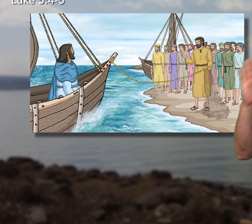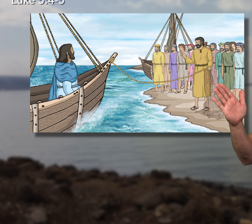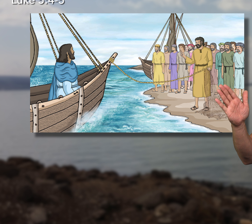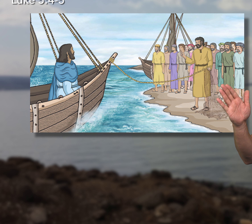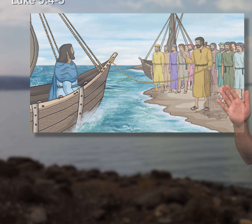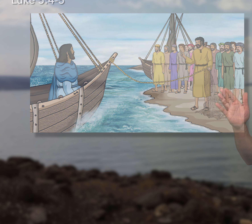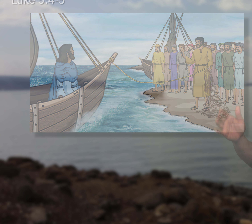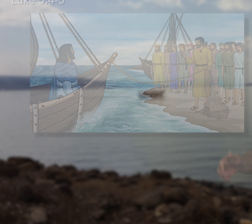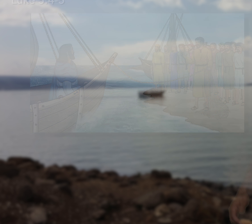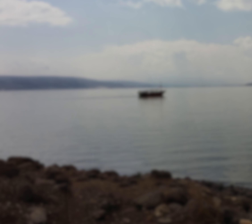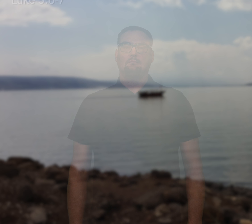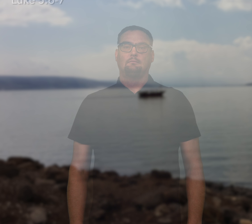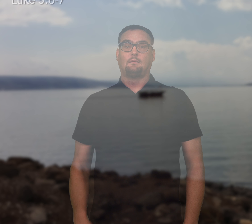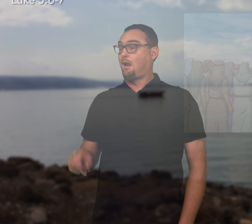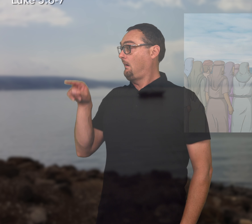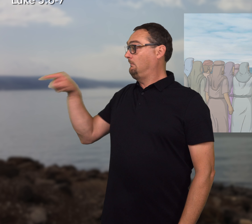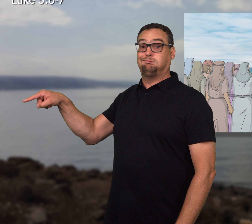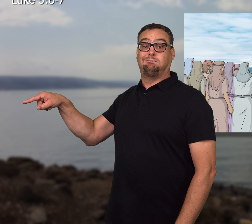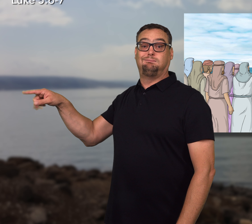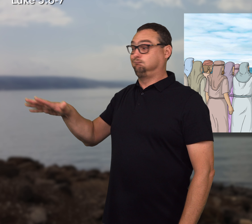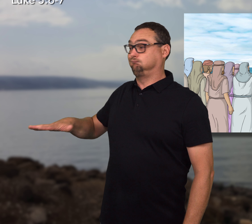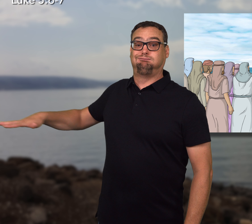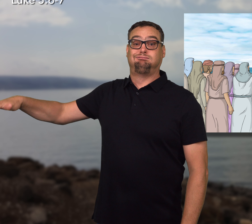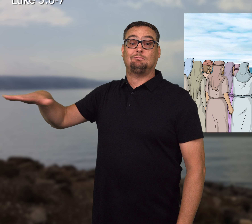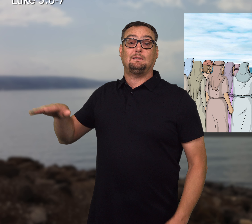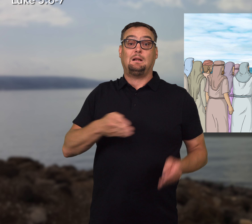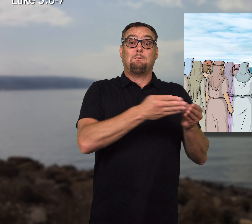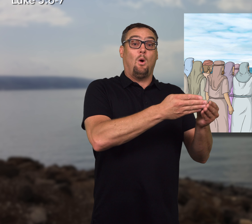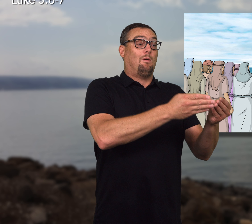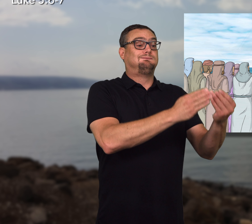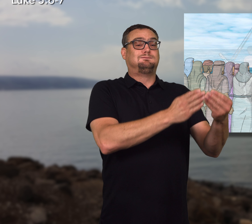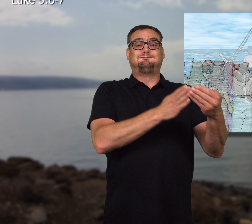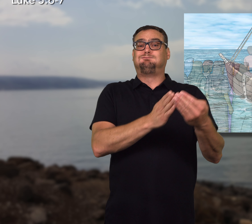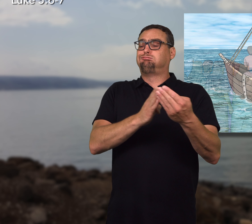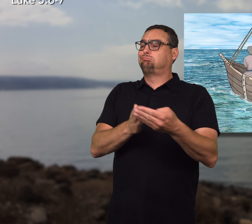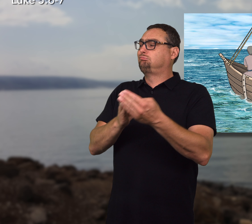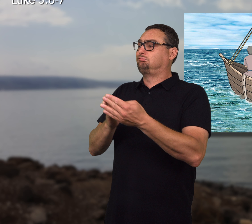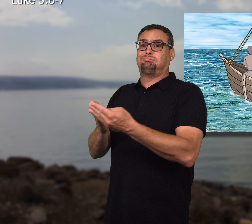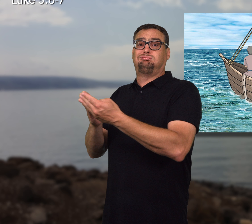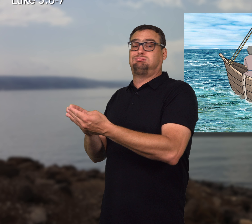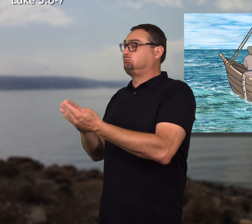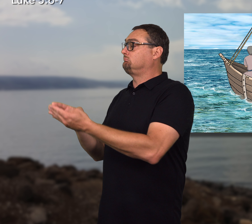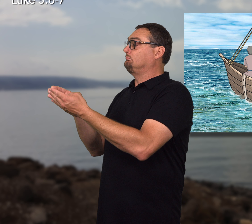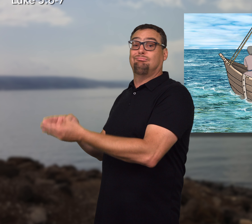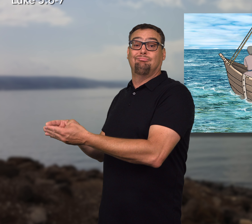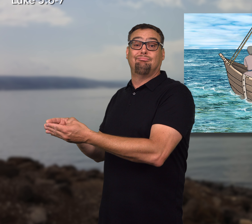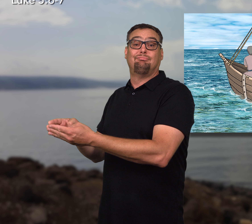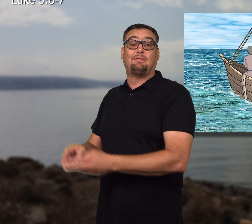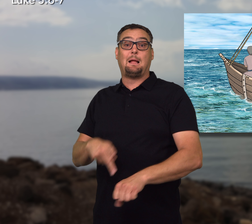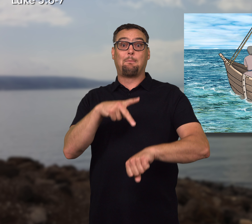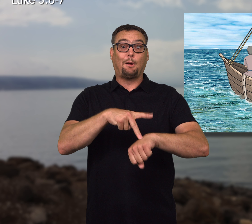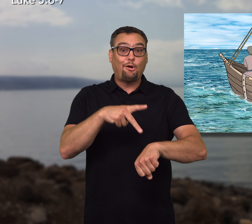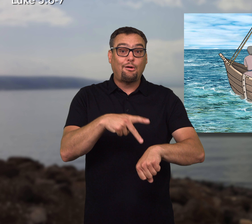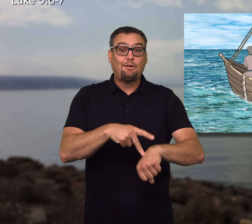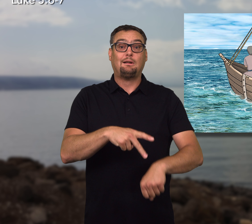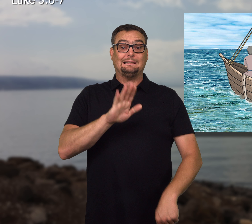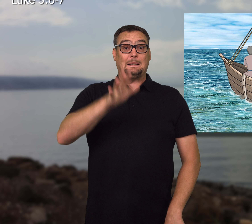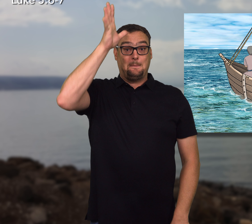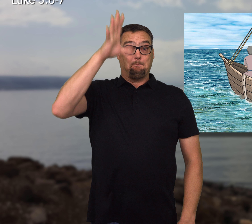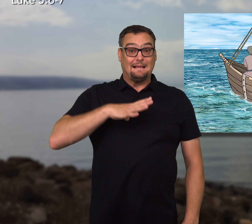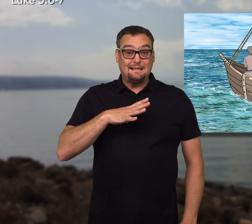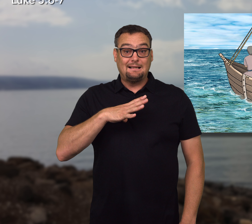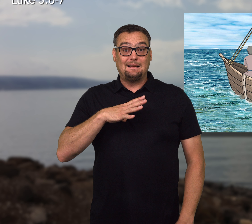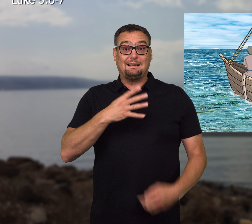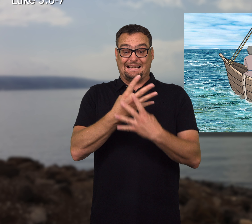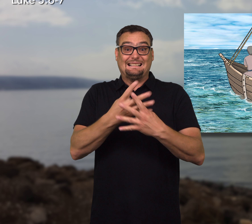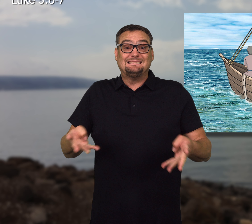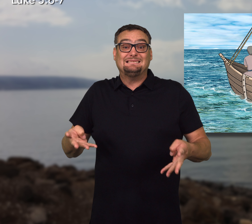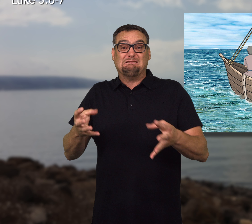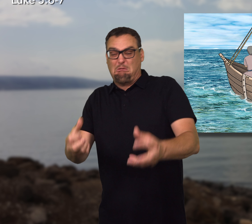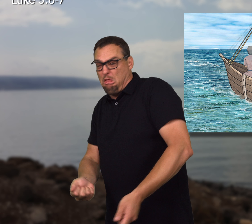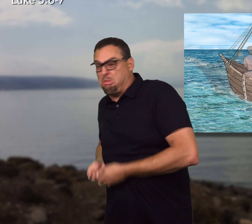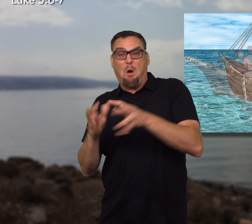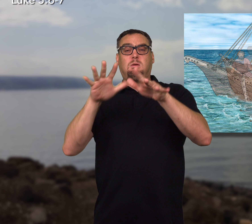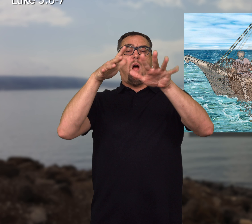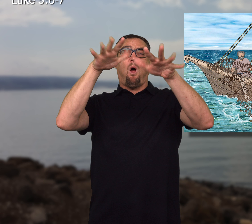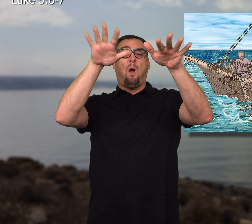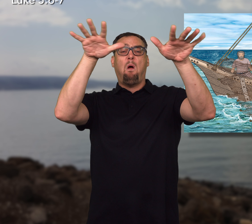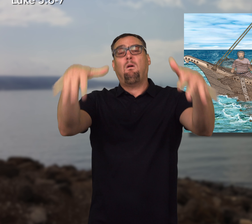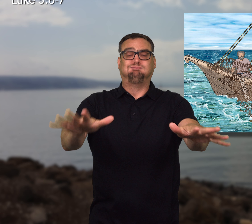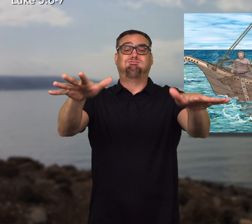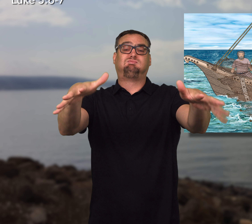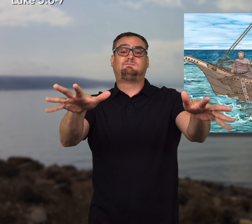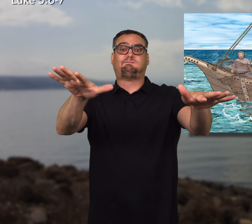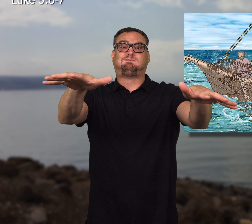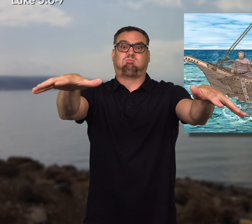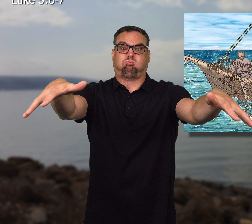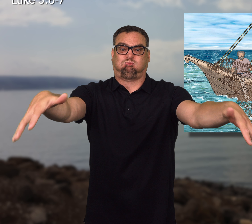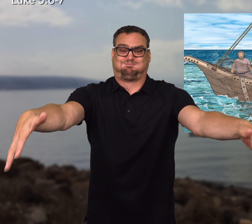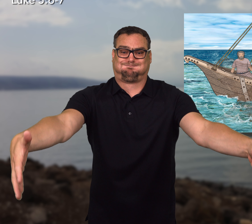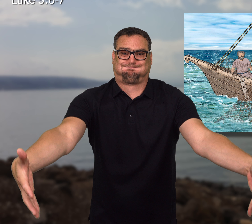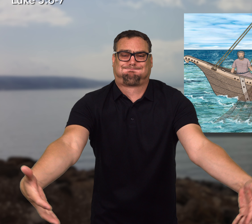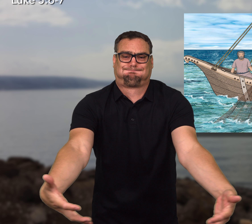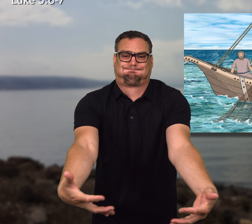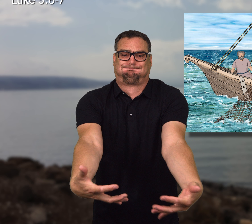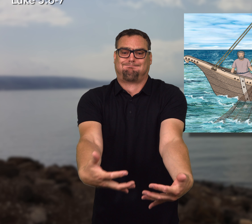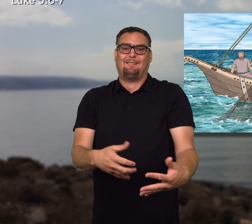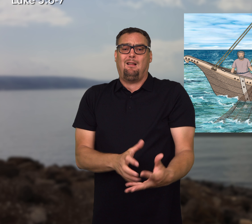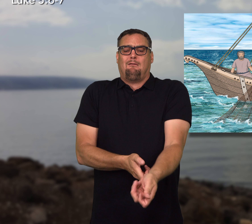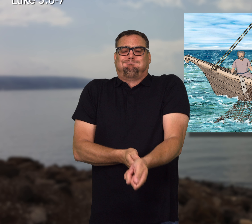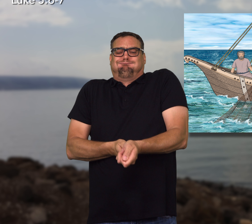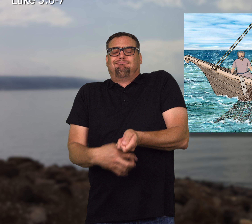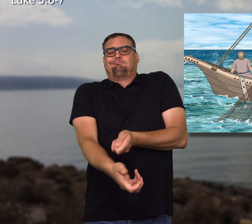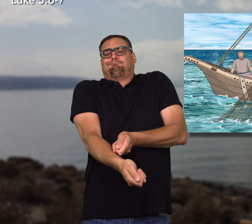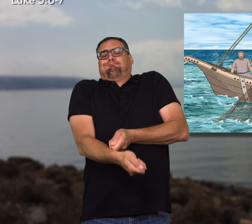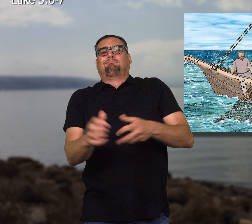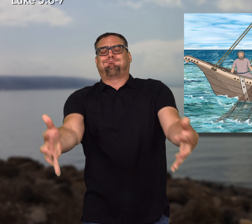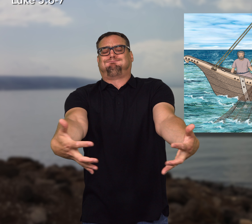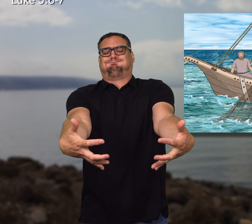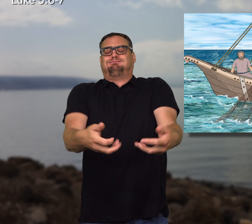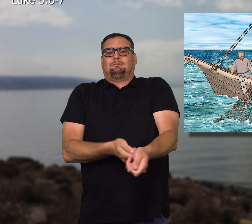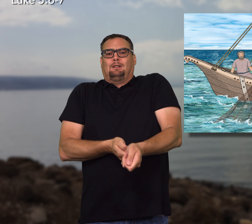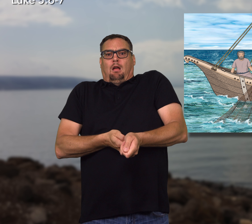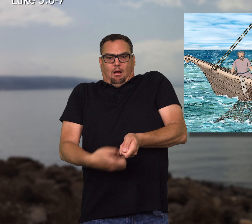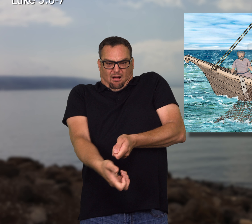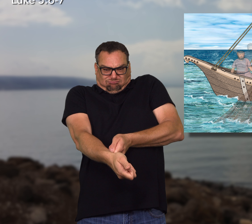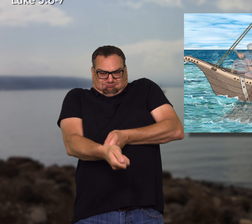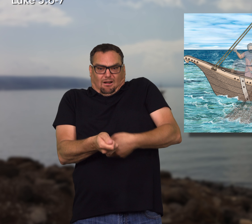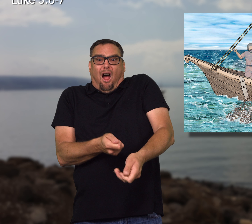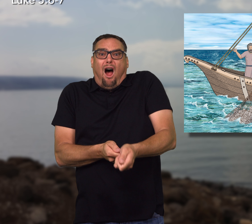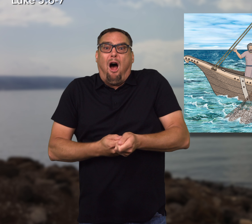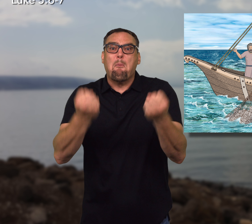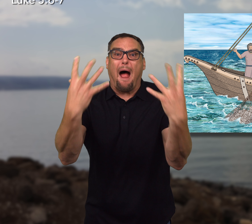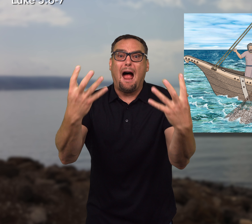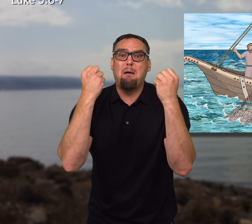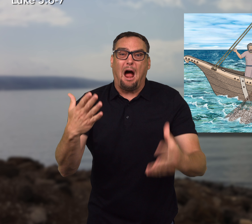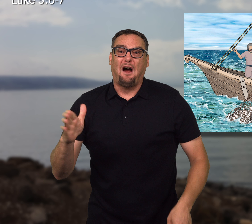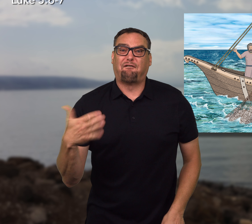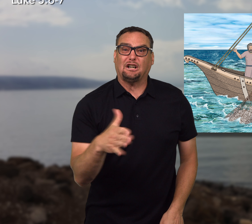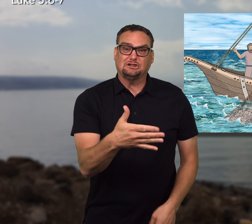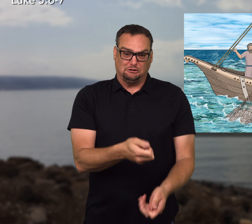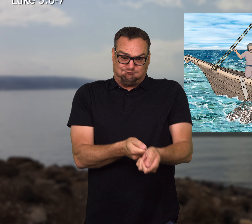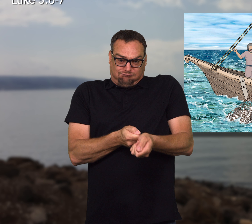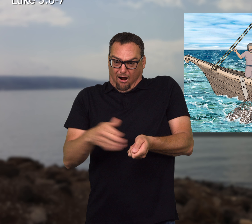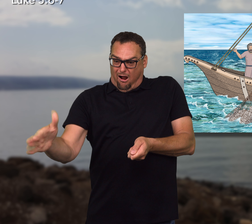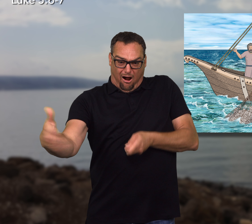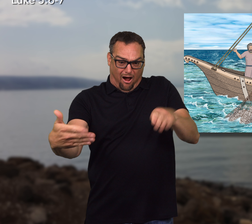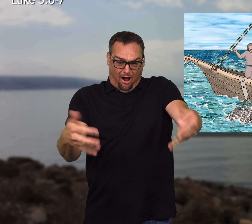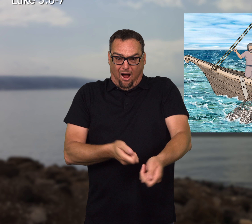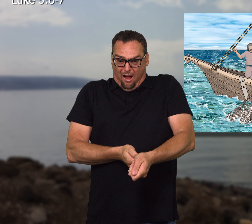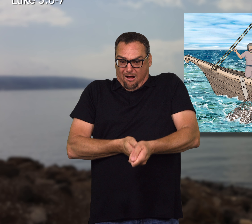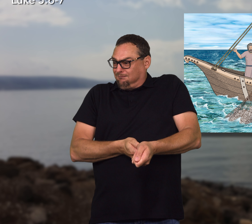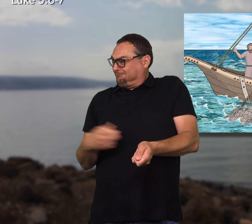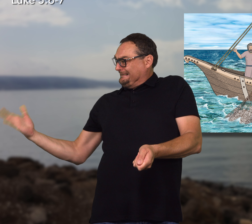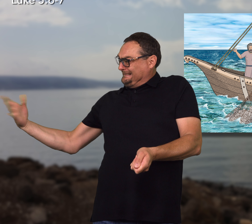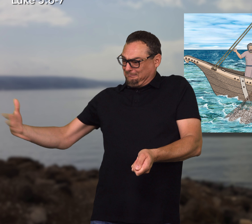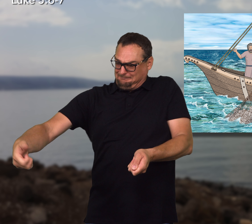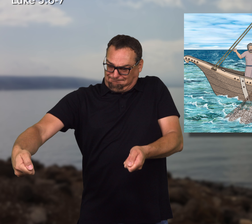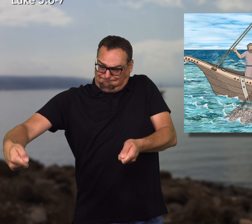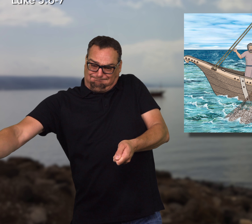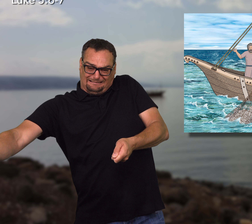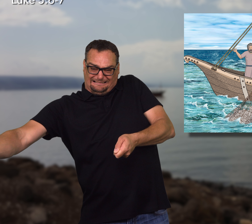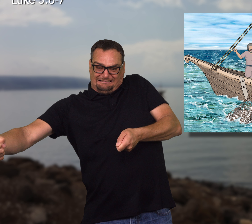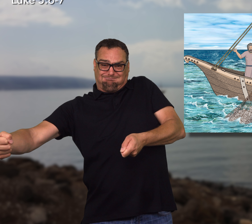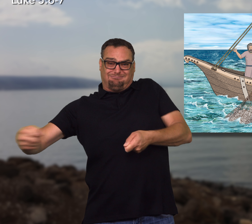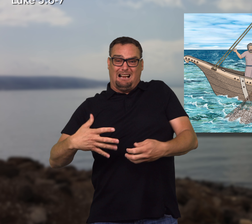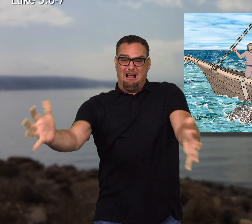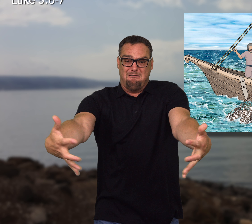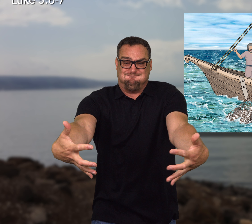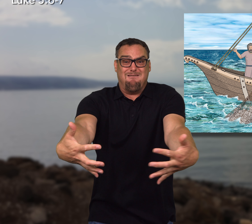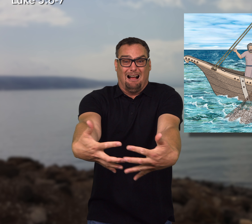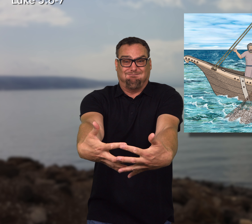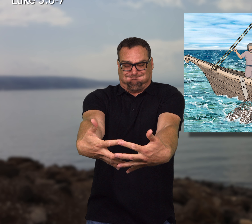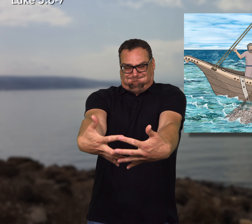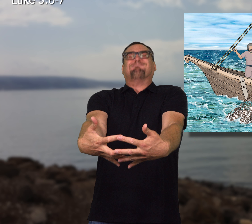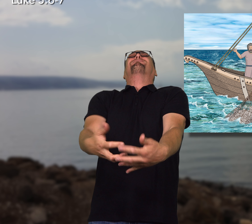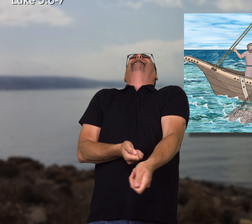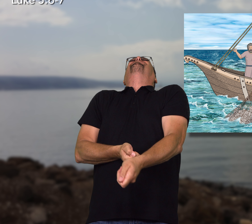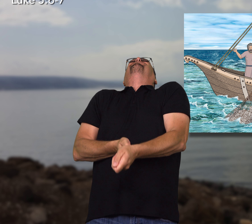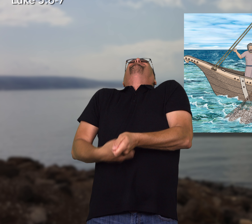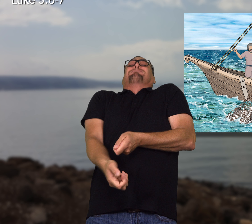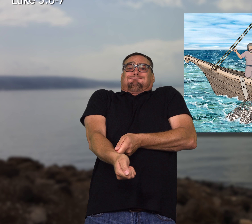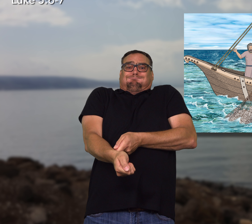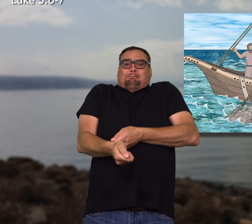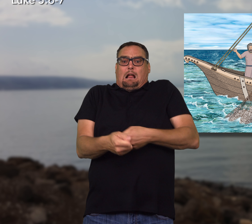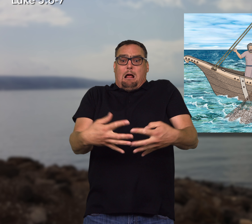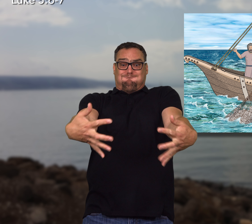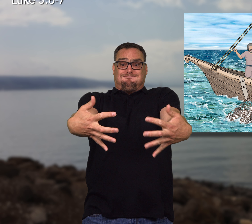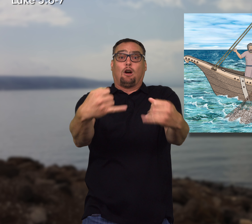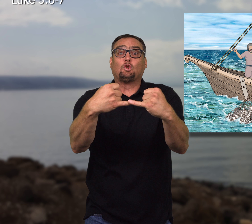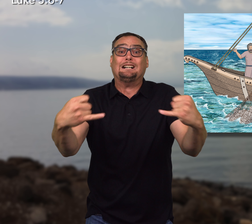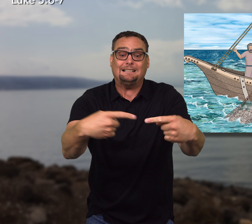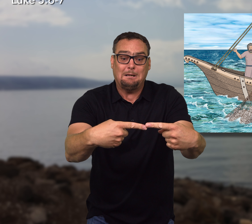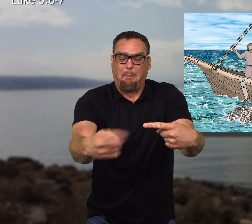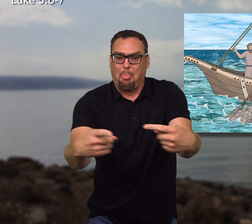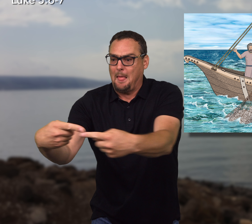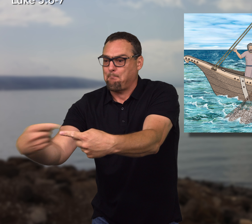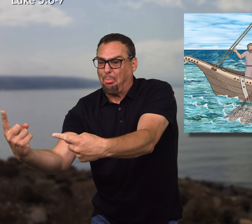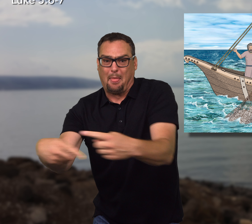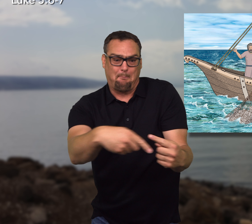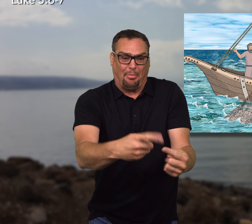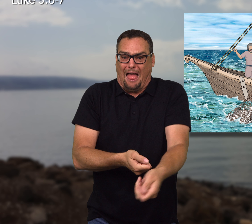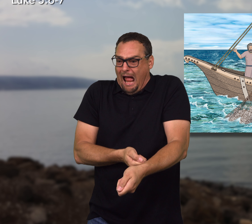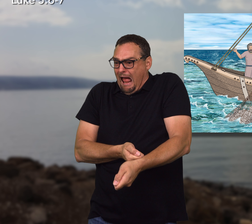When they had done so, they caught such a large number of fish that their nets began to tear.